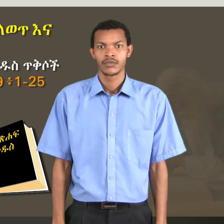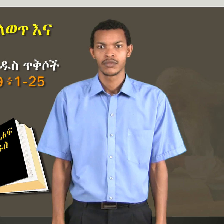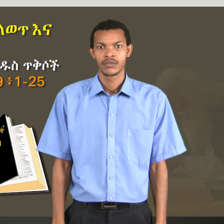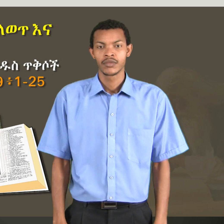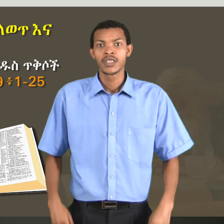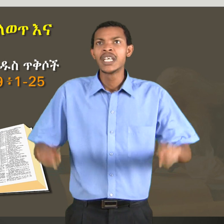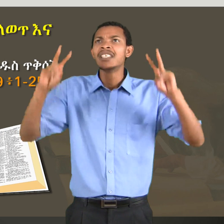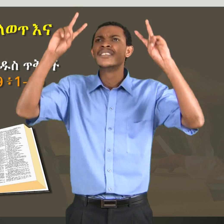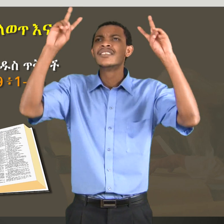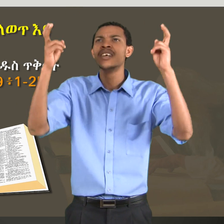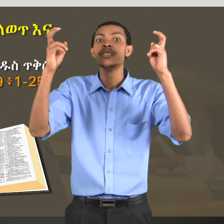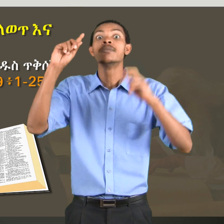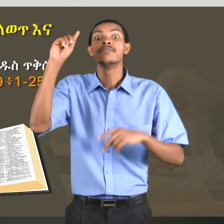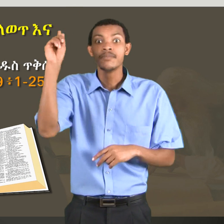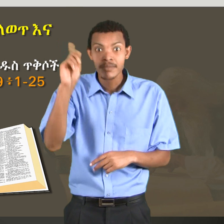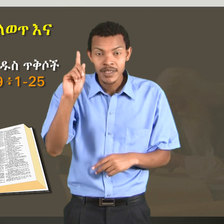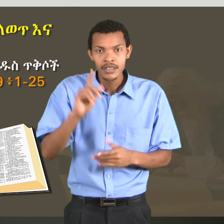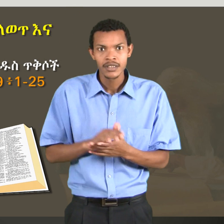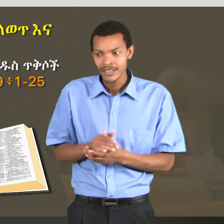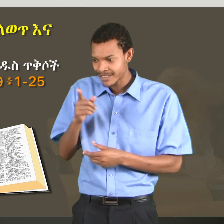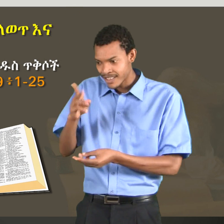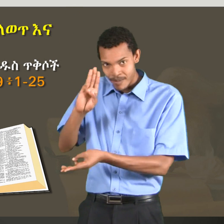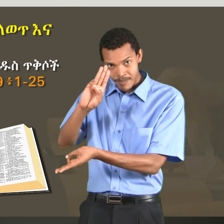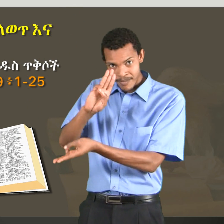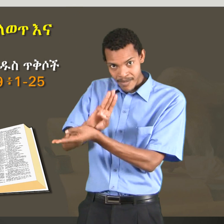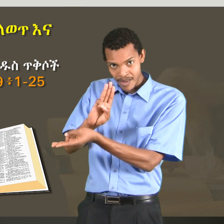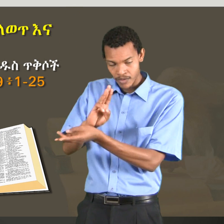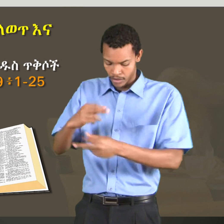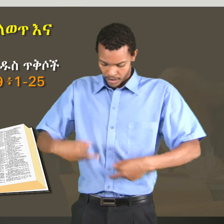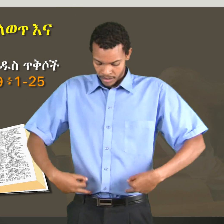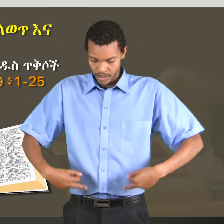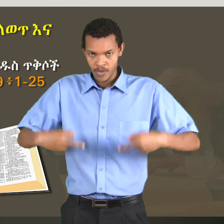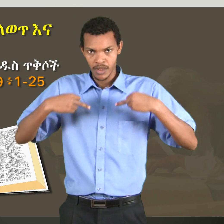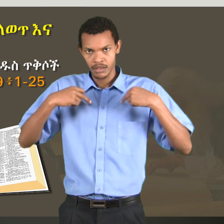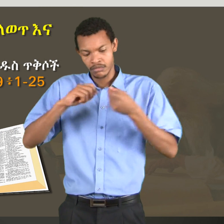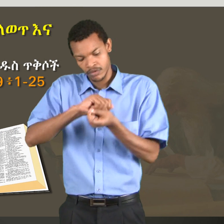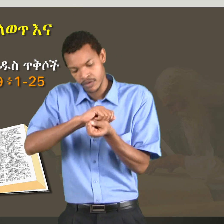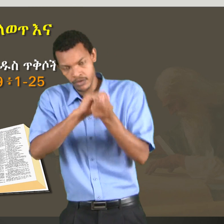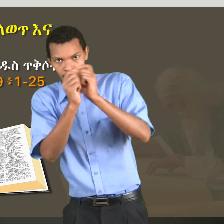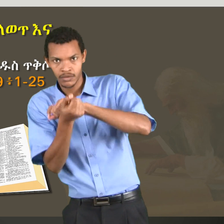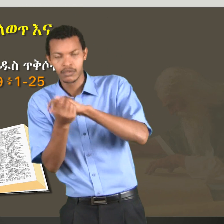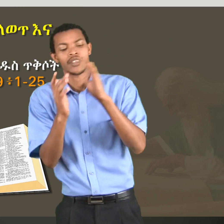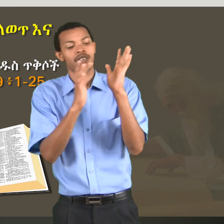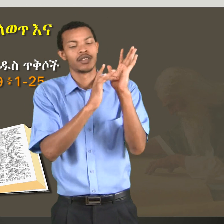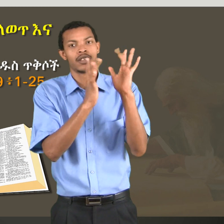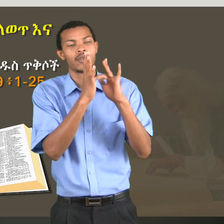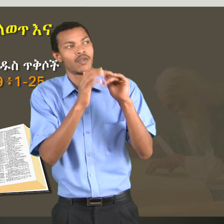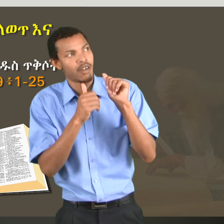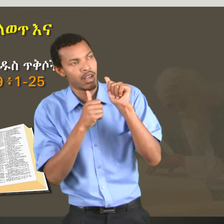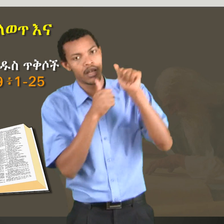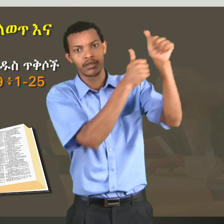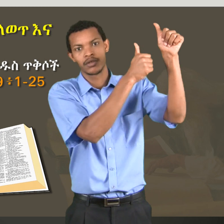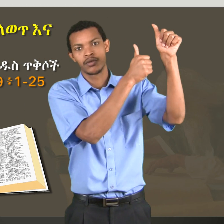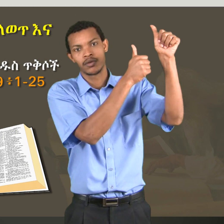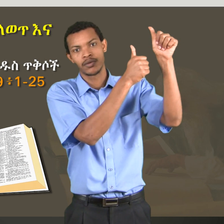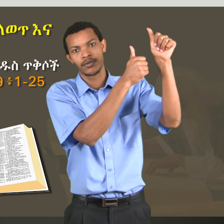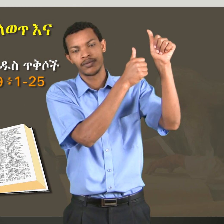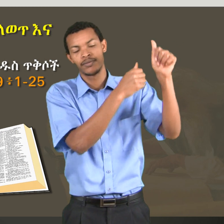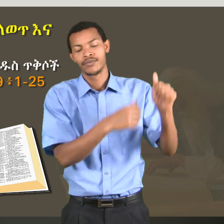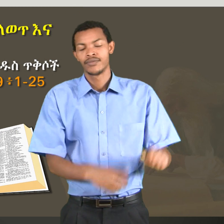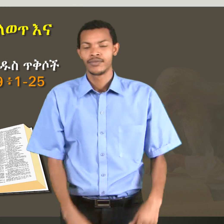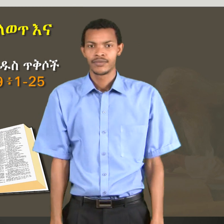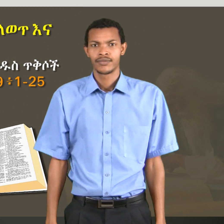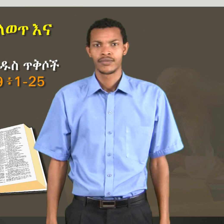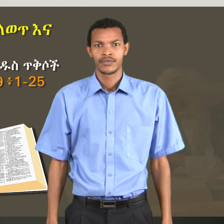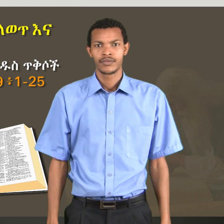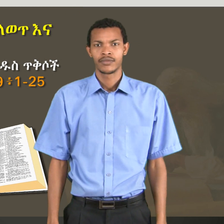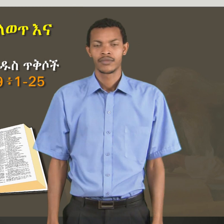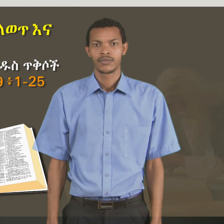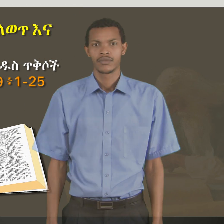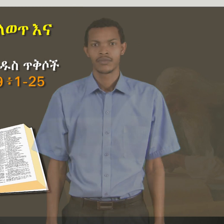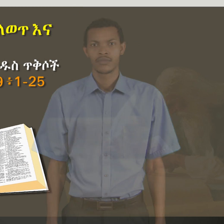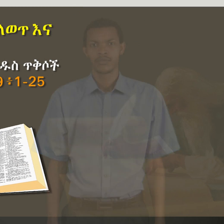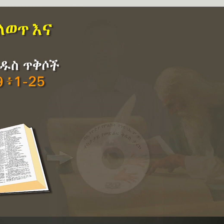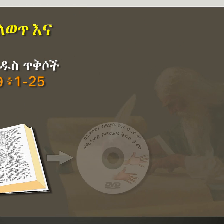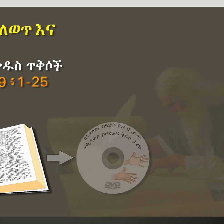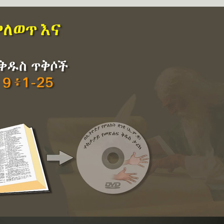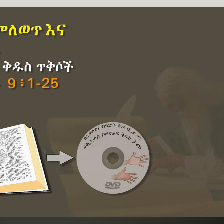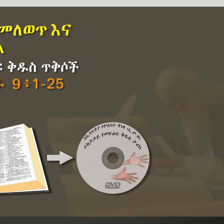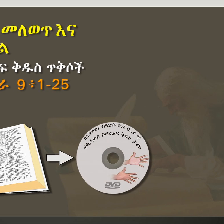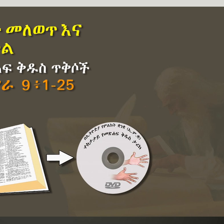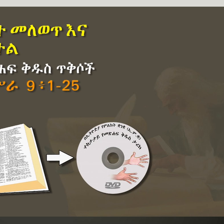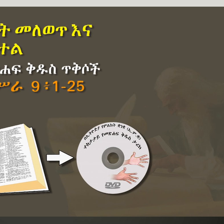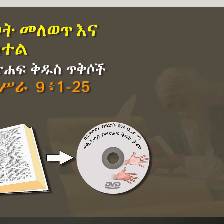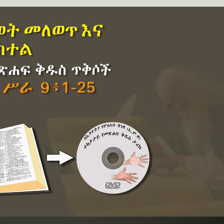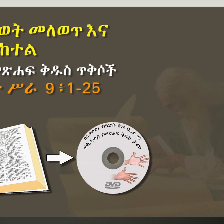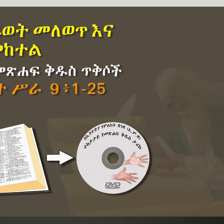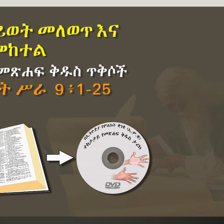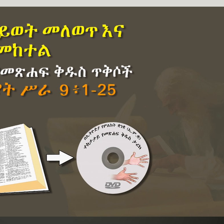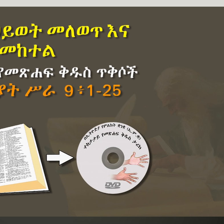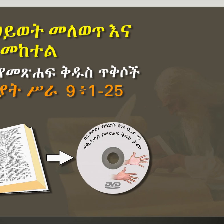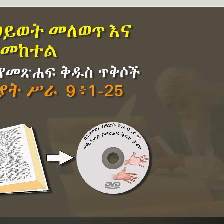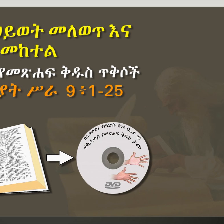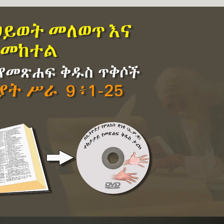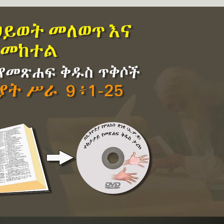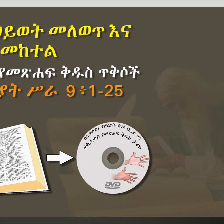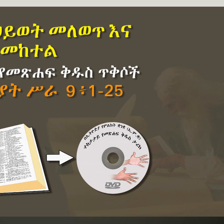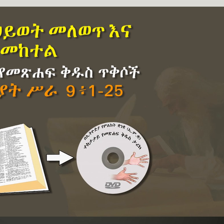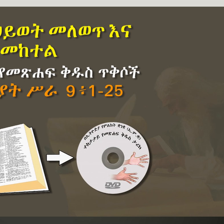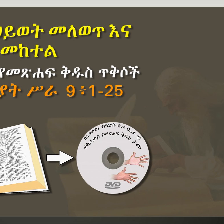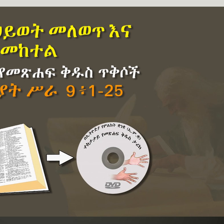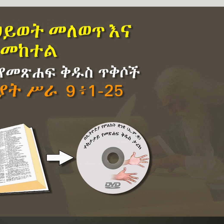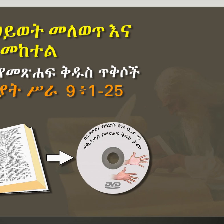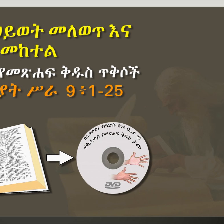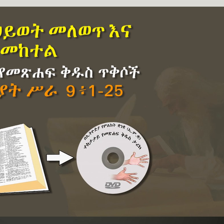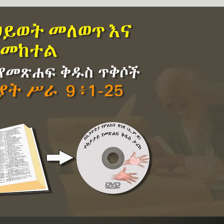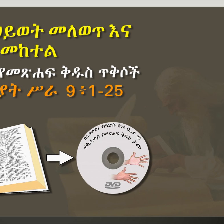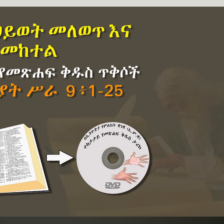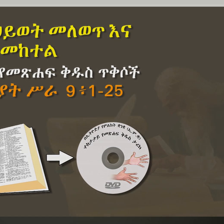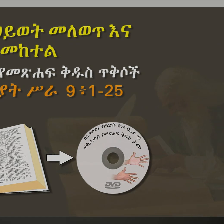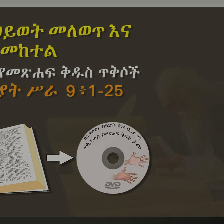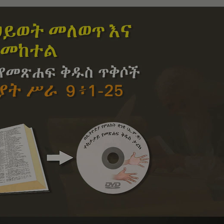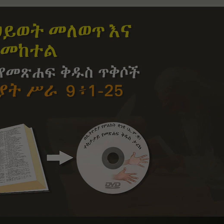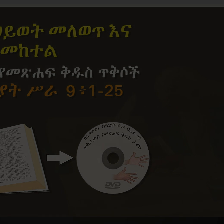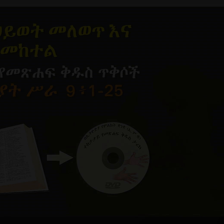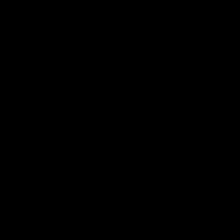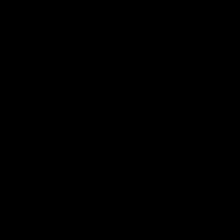Saul's life is changed and follows Jesus